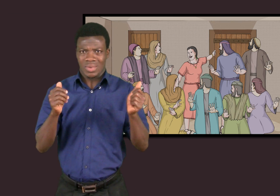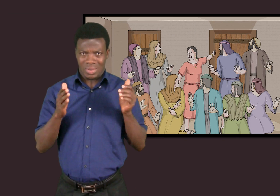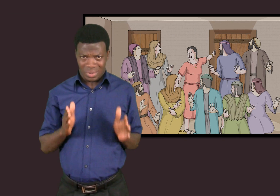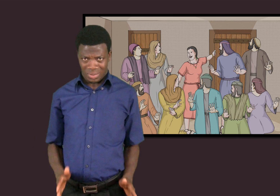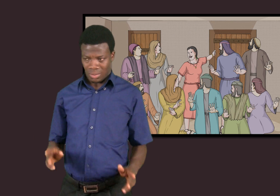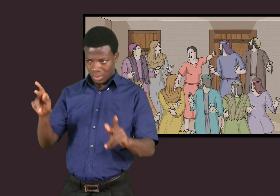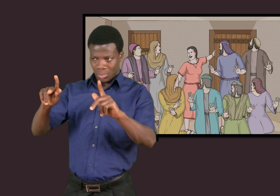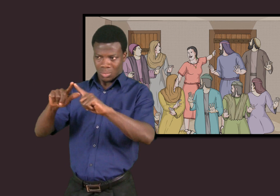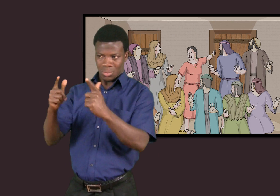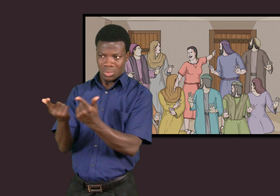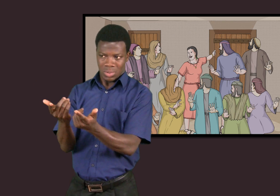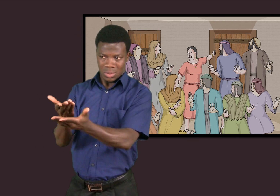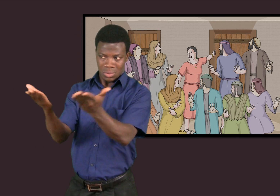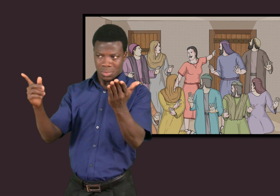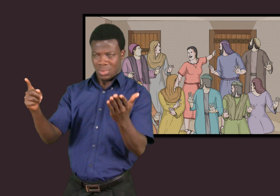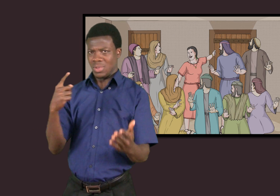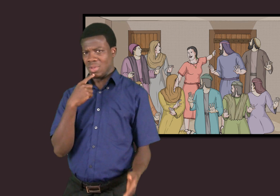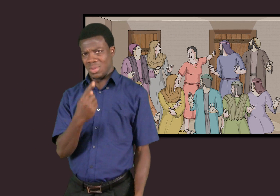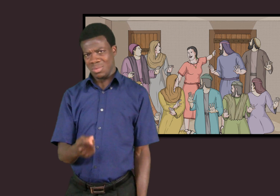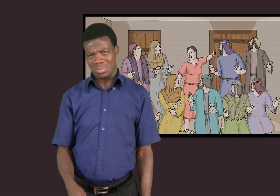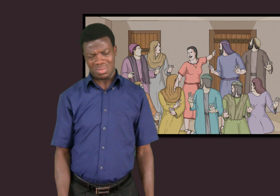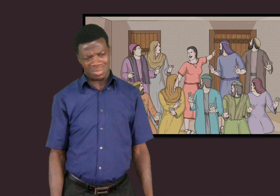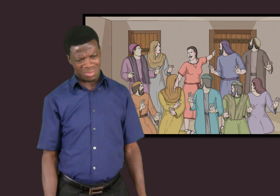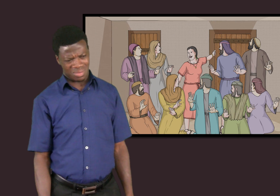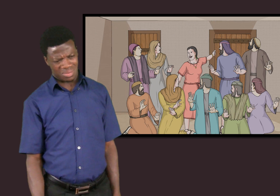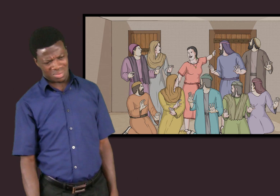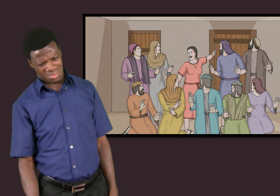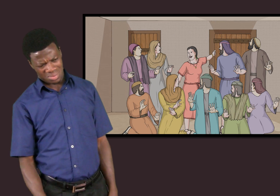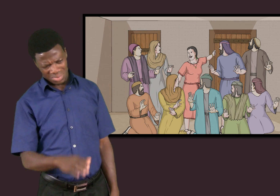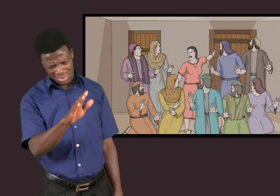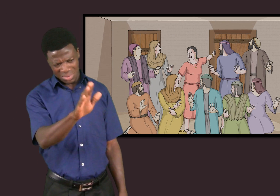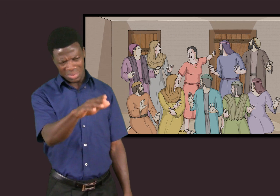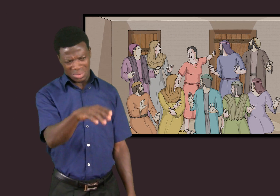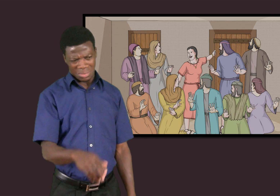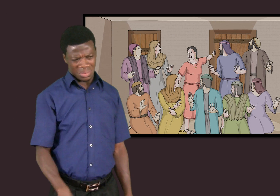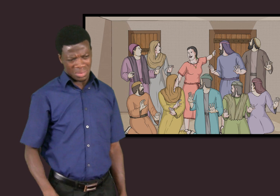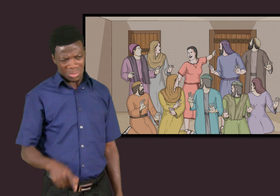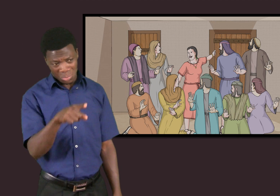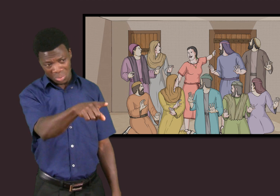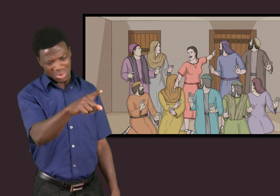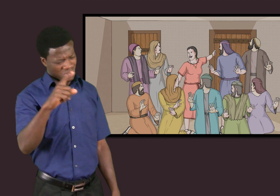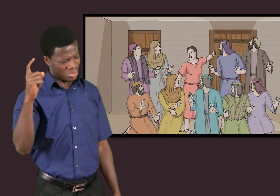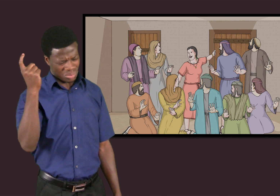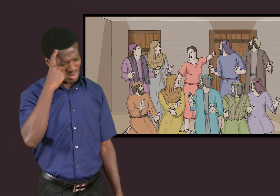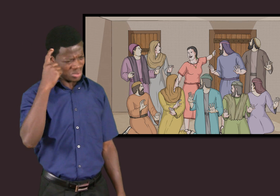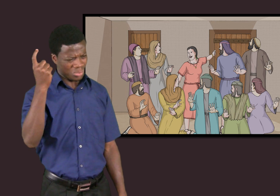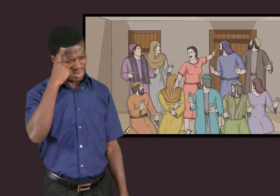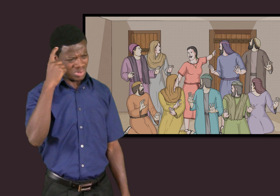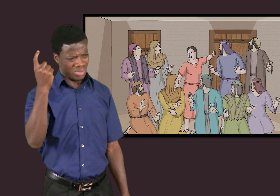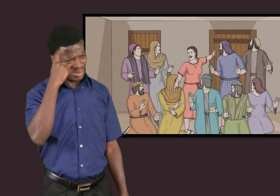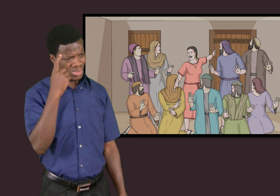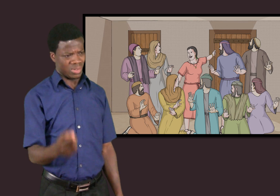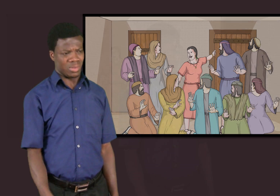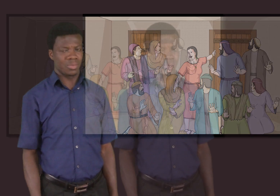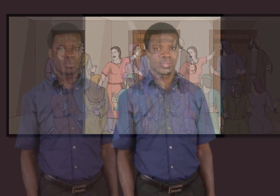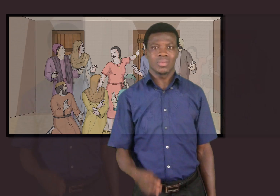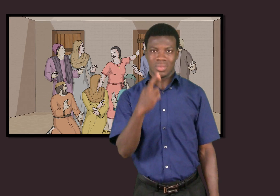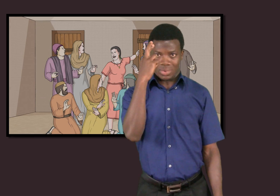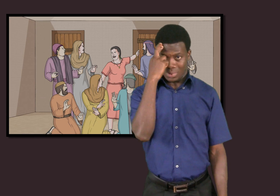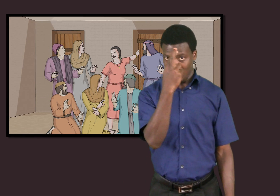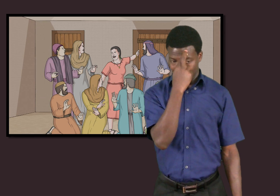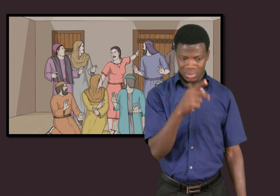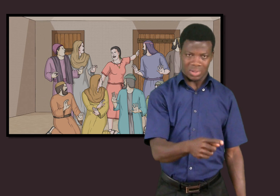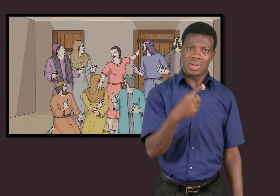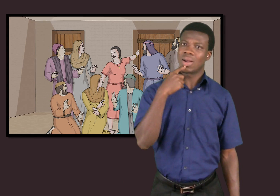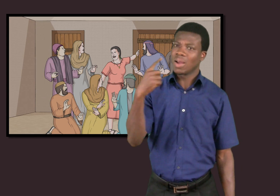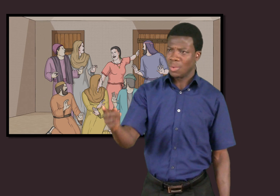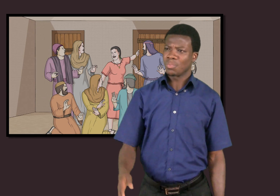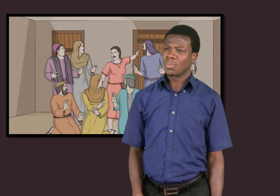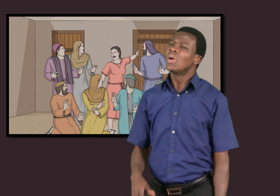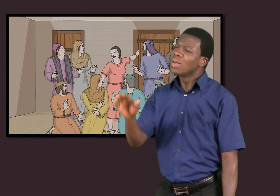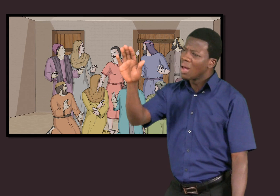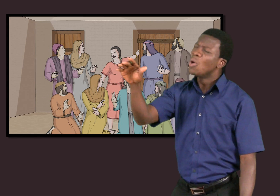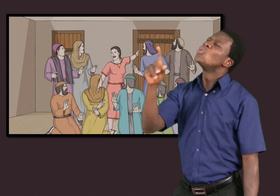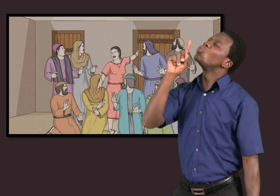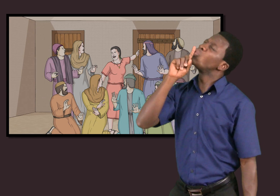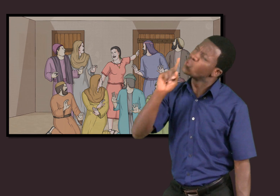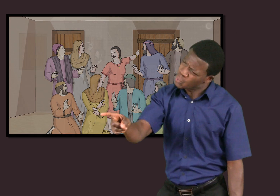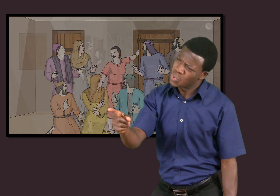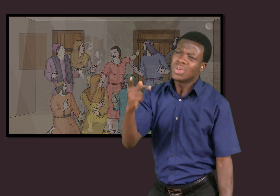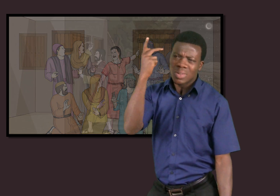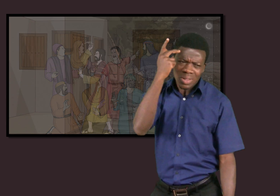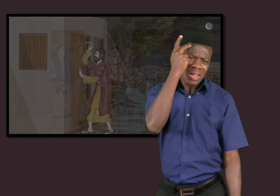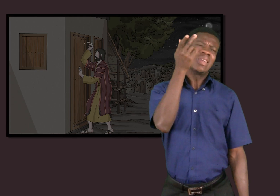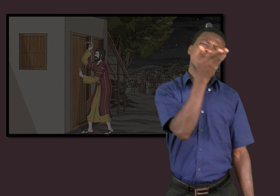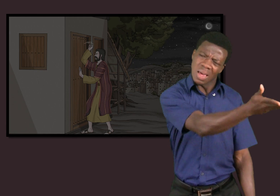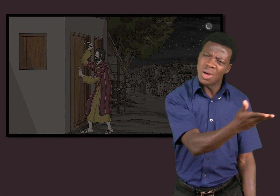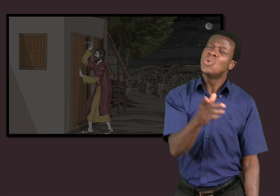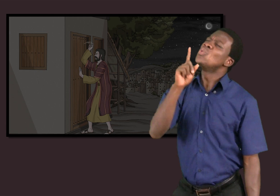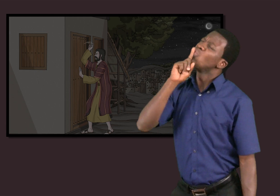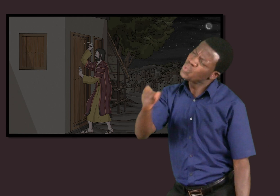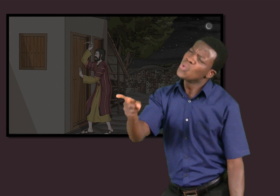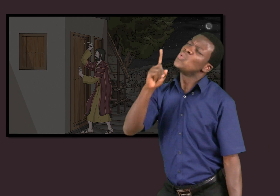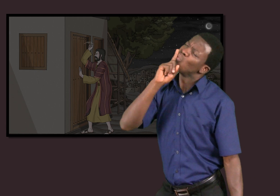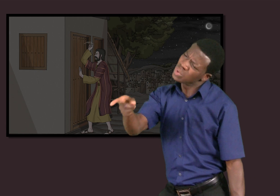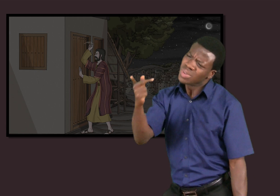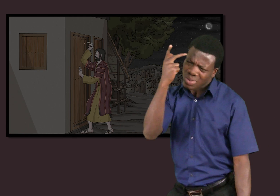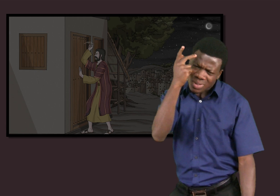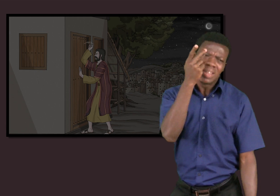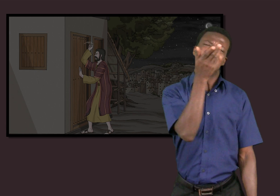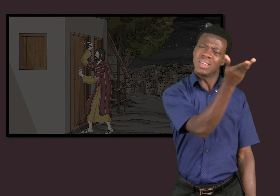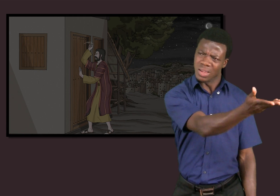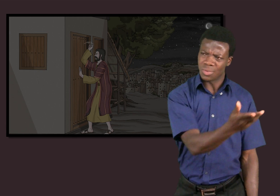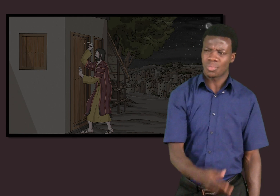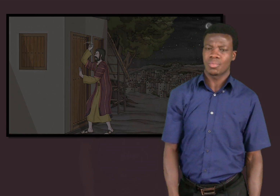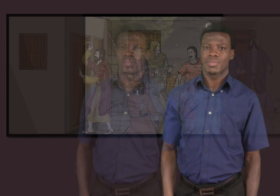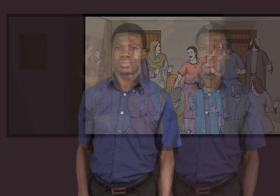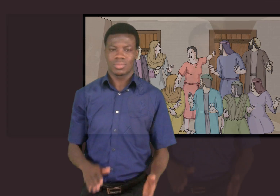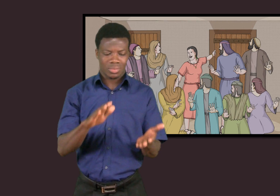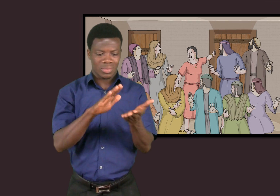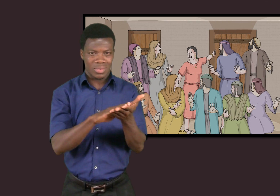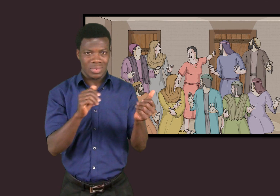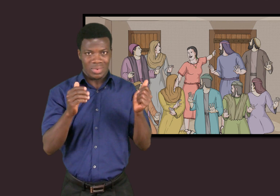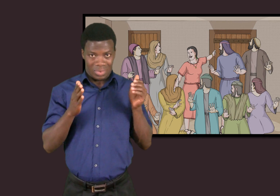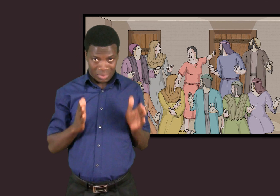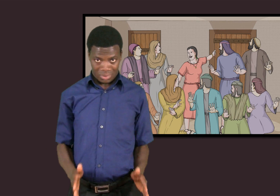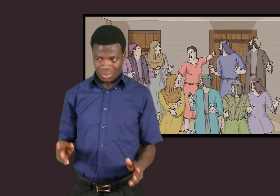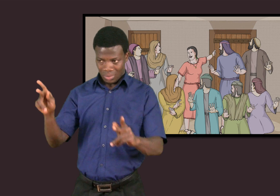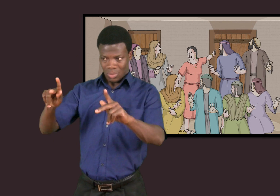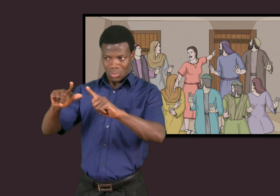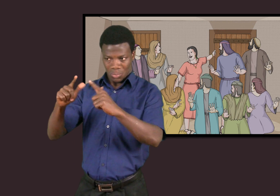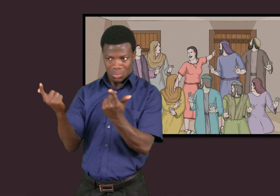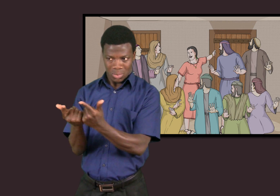“You are out of your mind,” they told her.